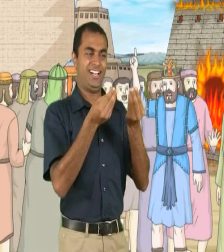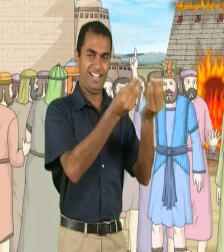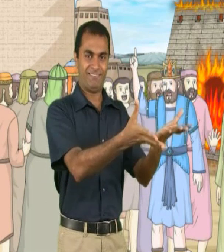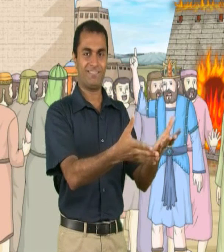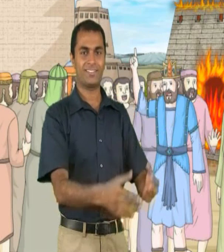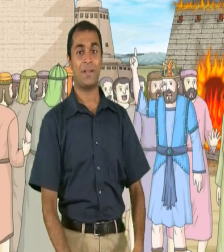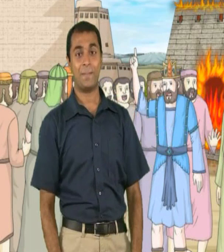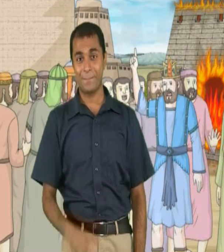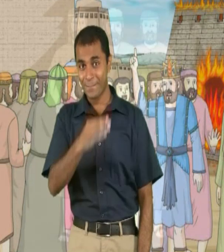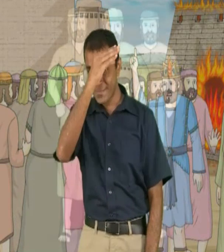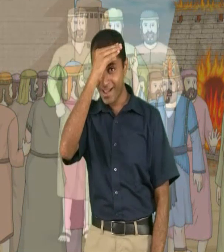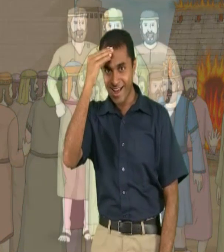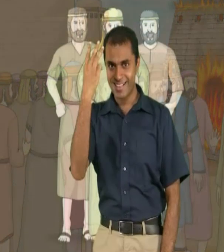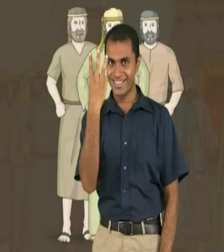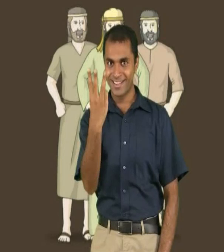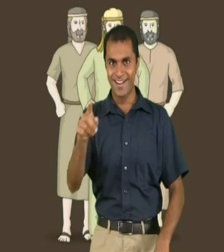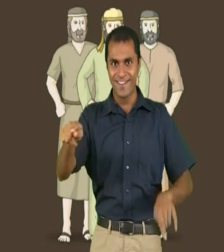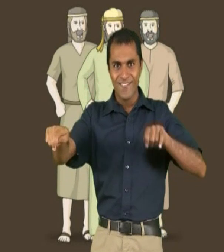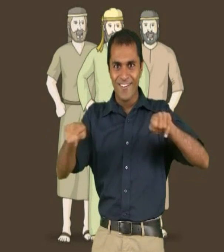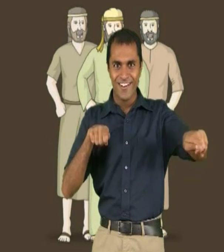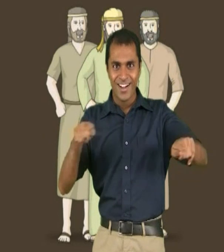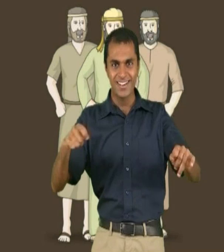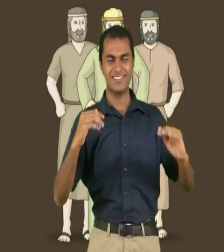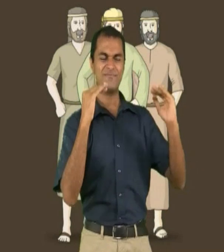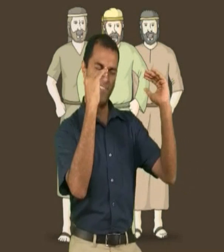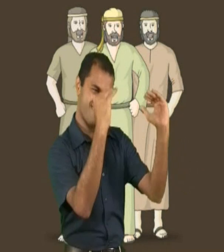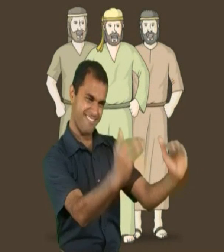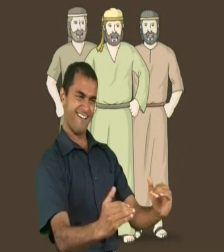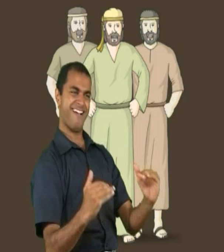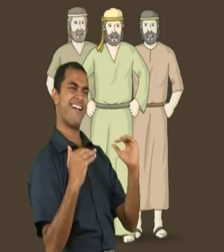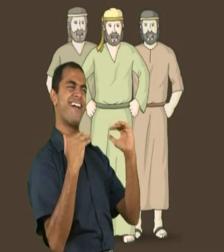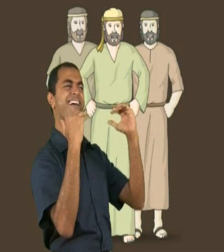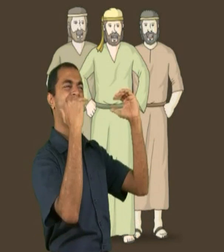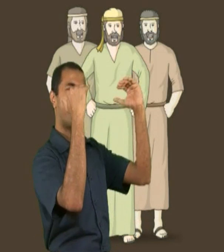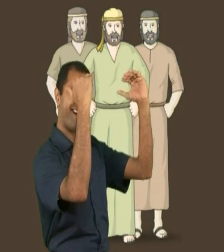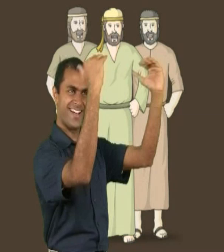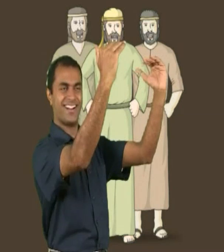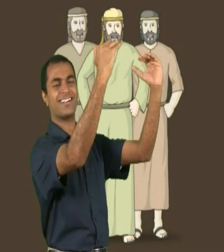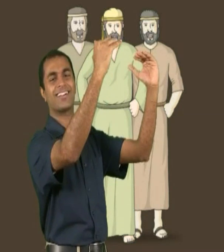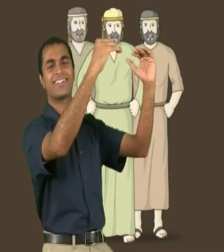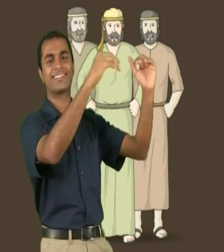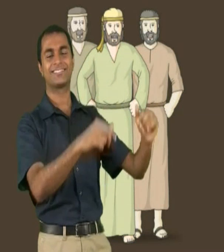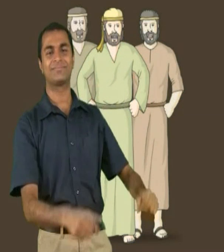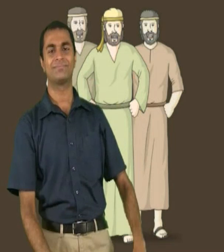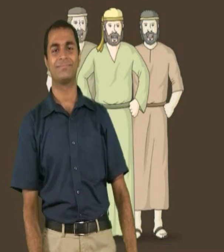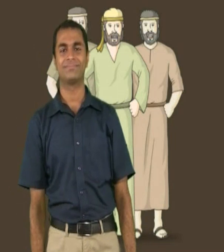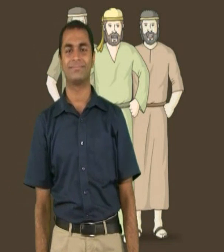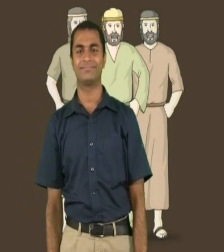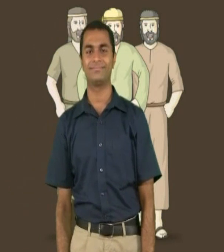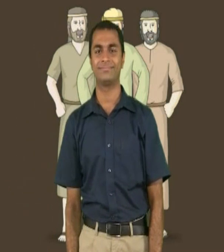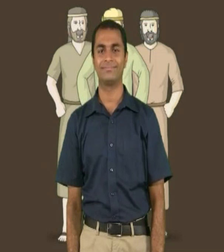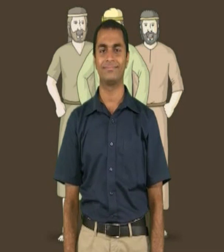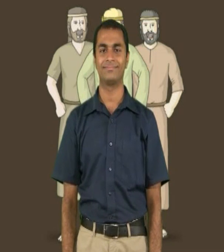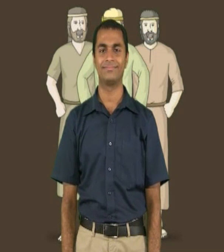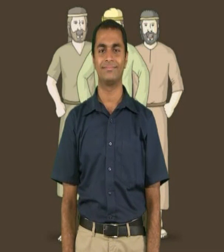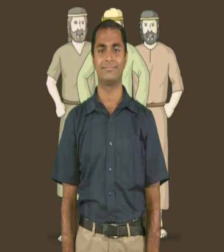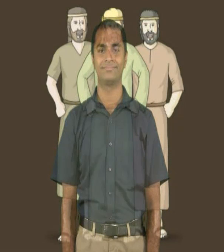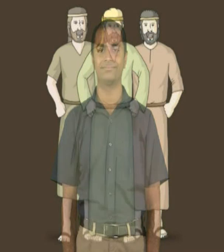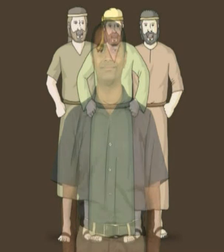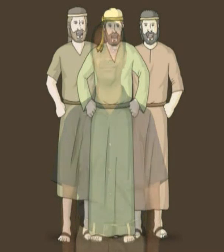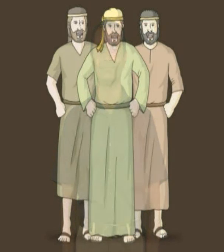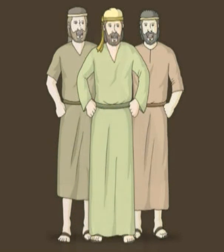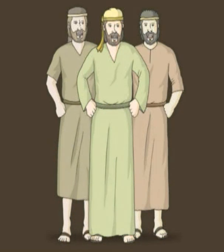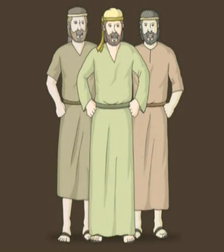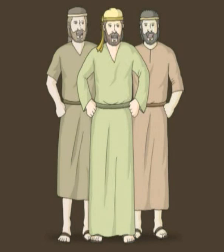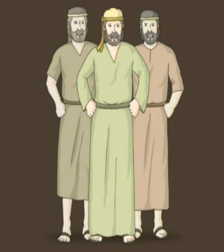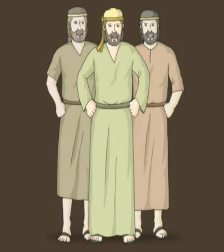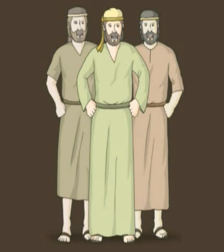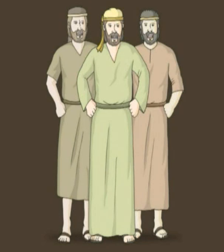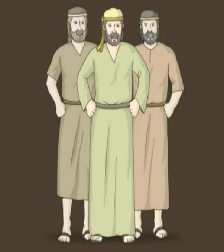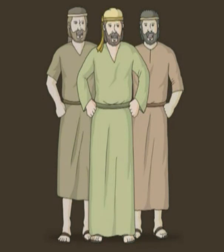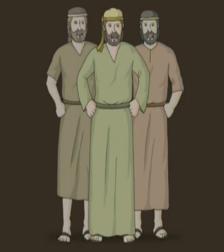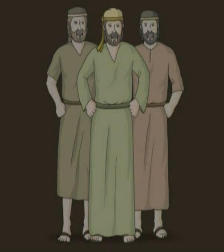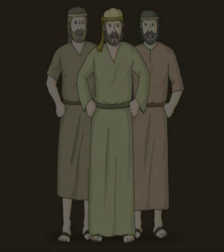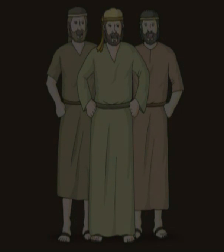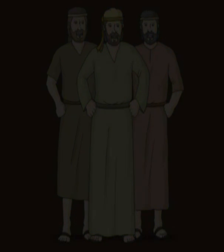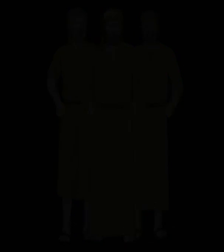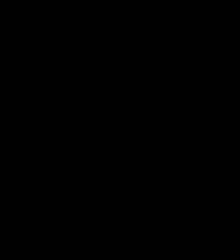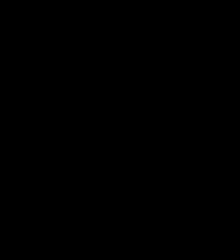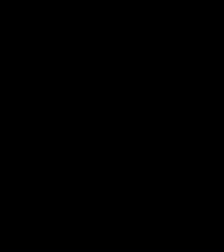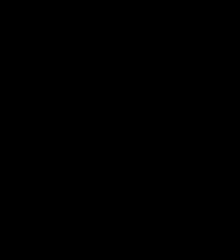Then the king promoted Shadrach, Meshach, and Abednego in the province of Babylon.